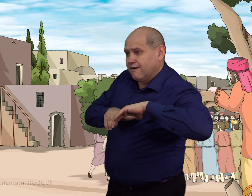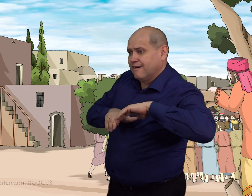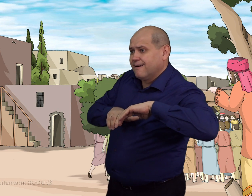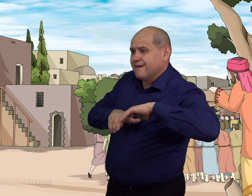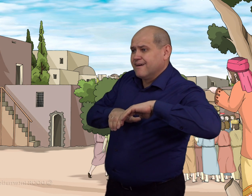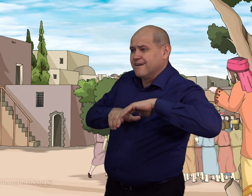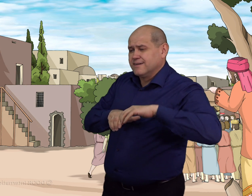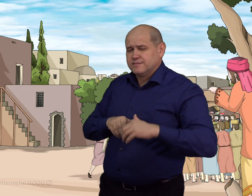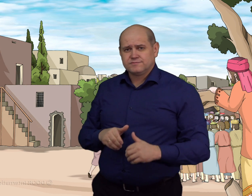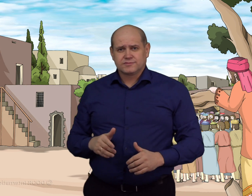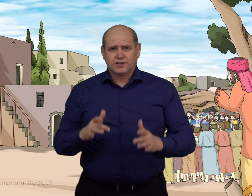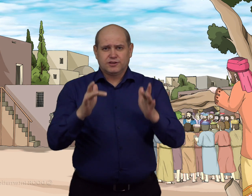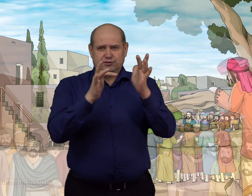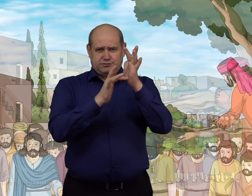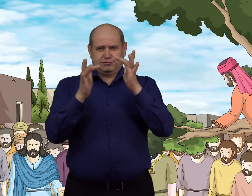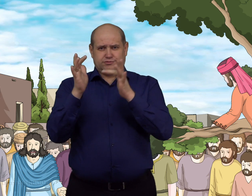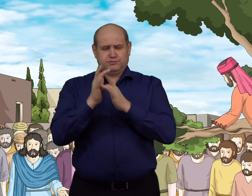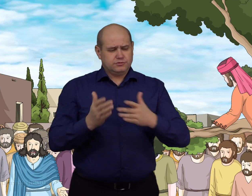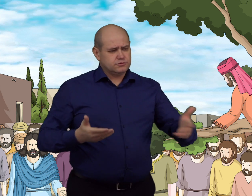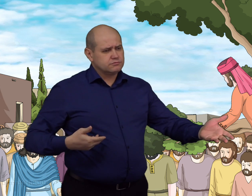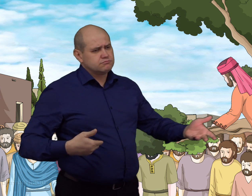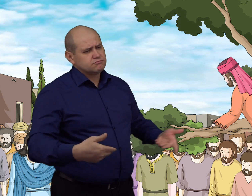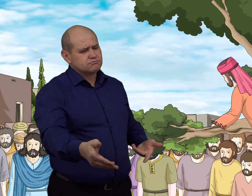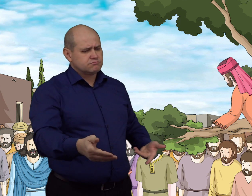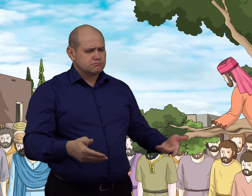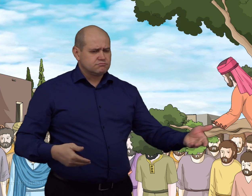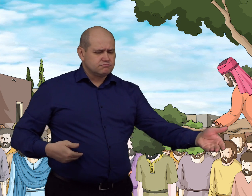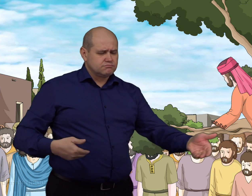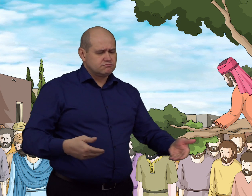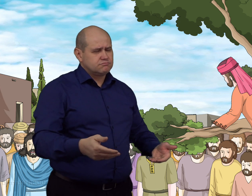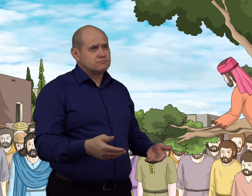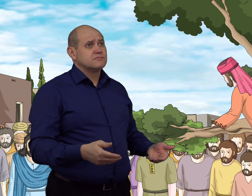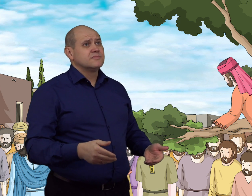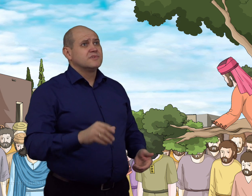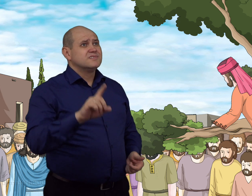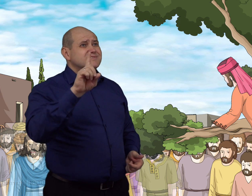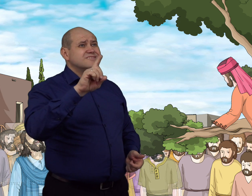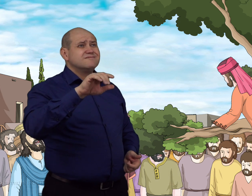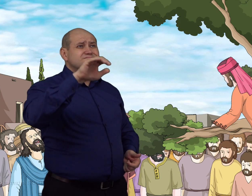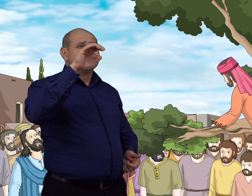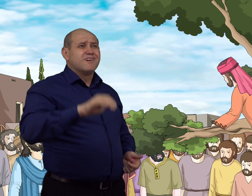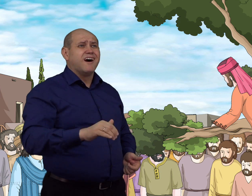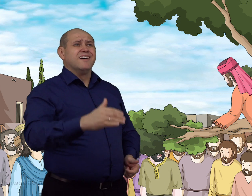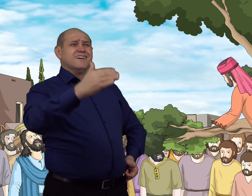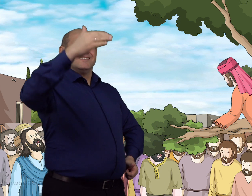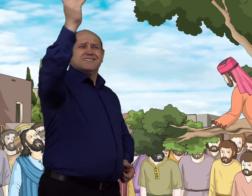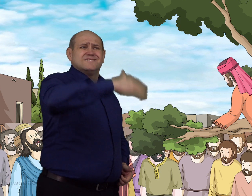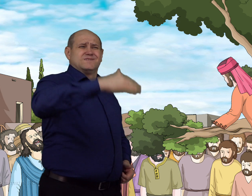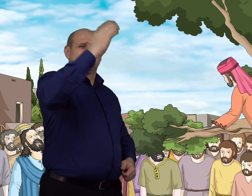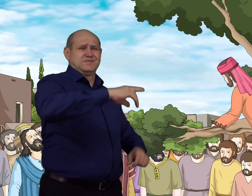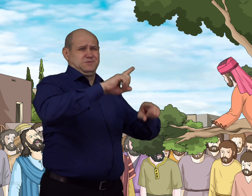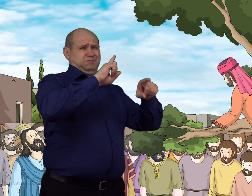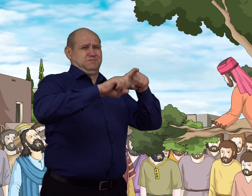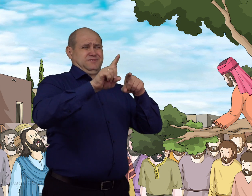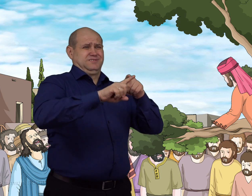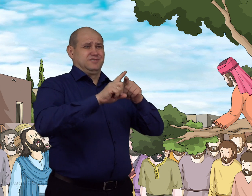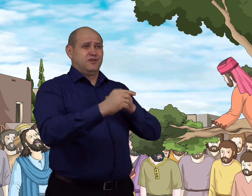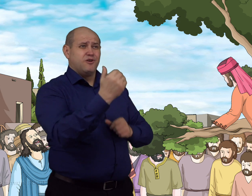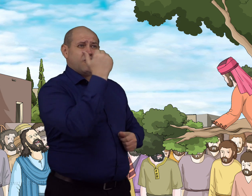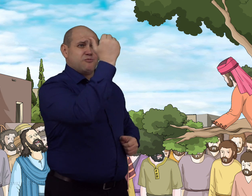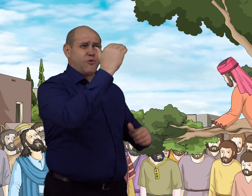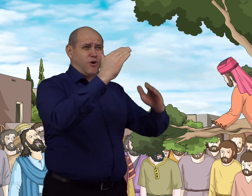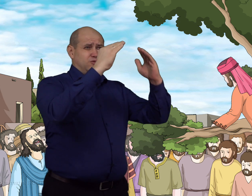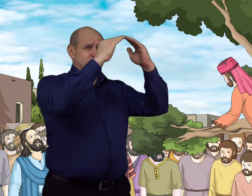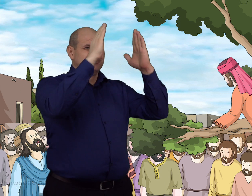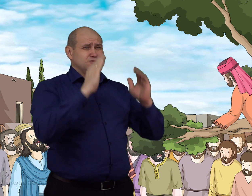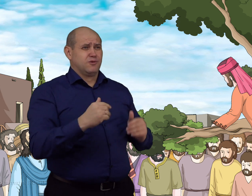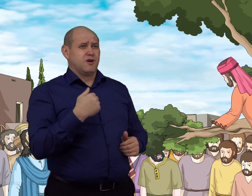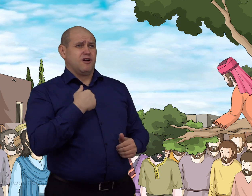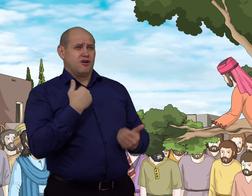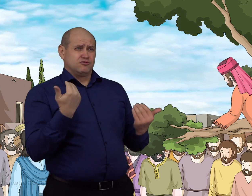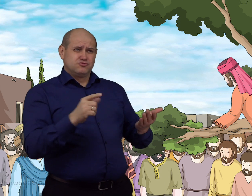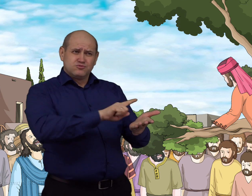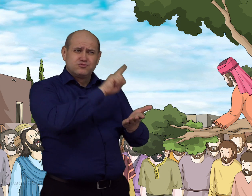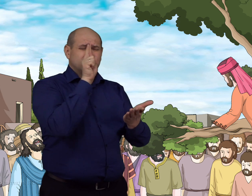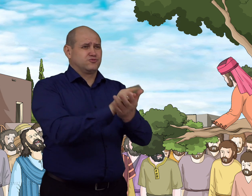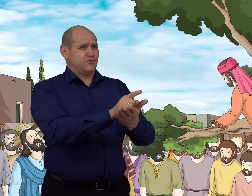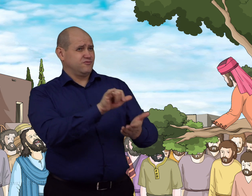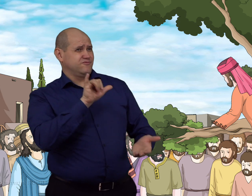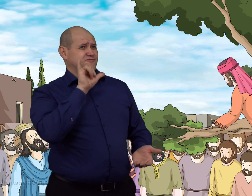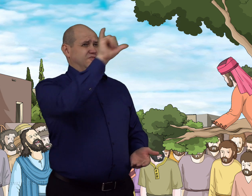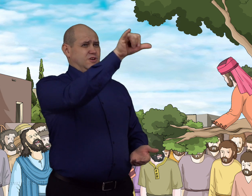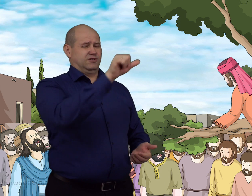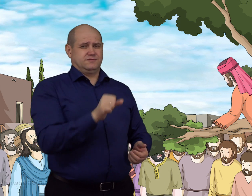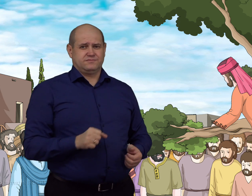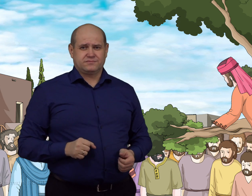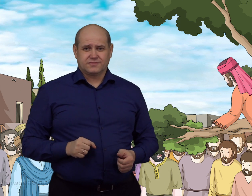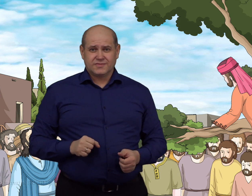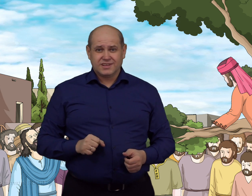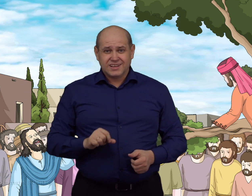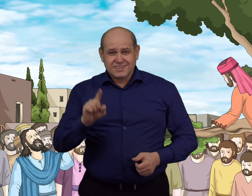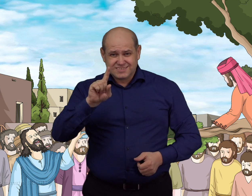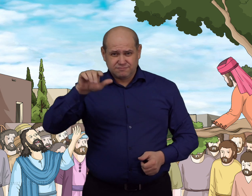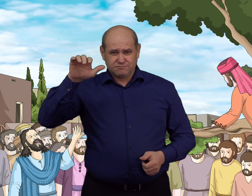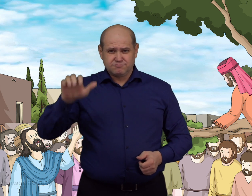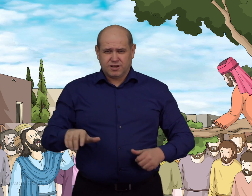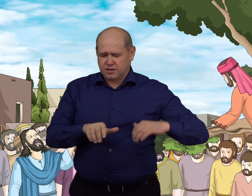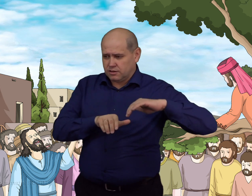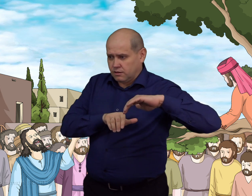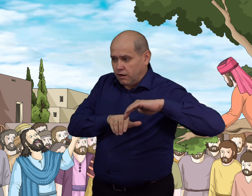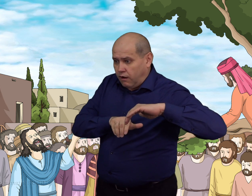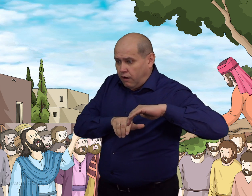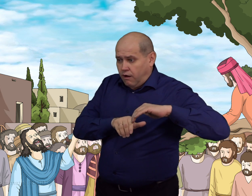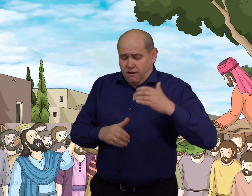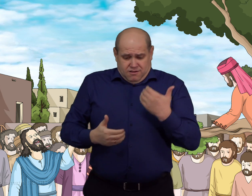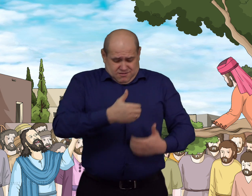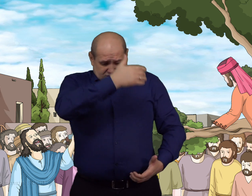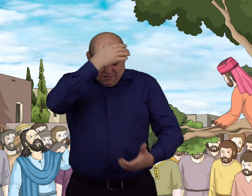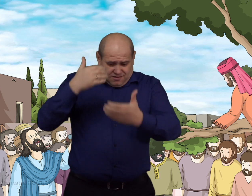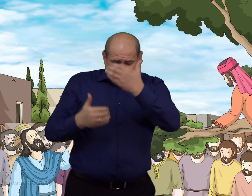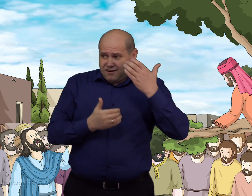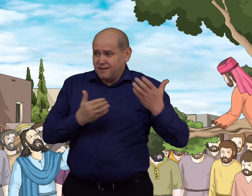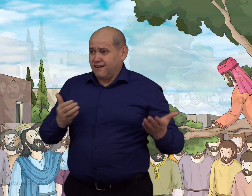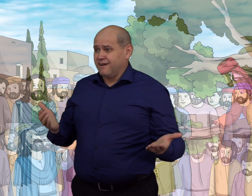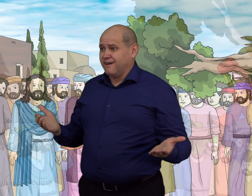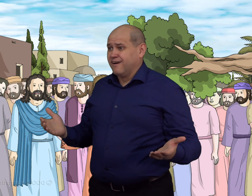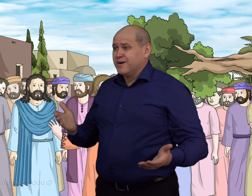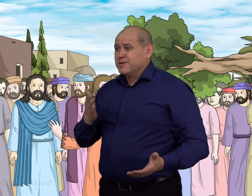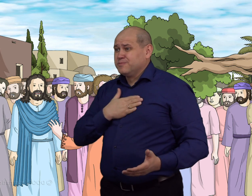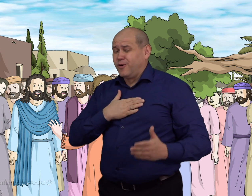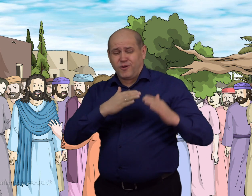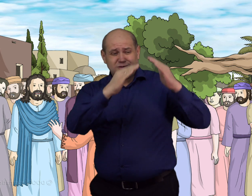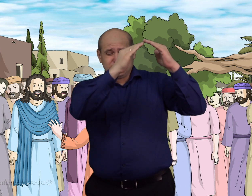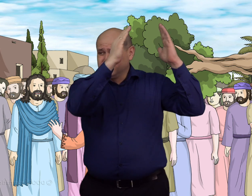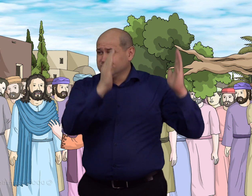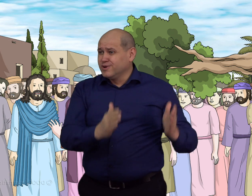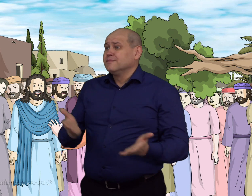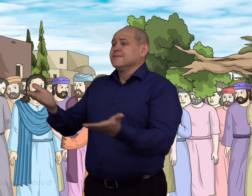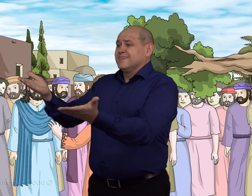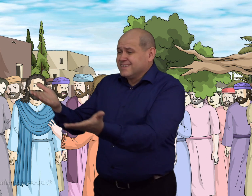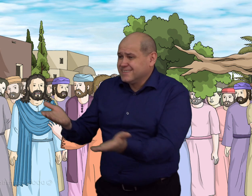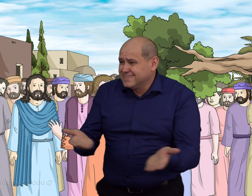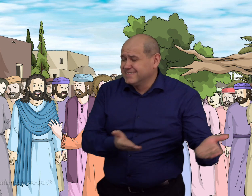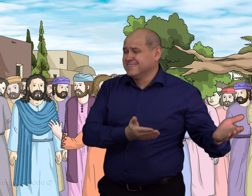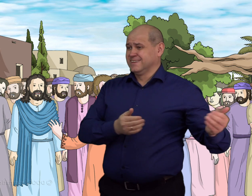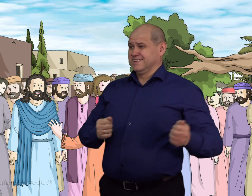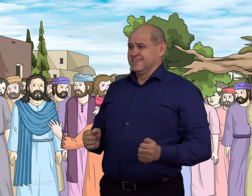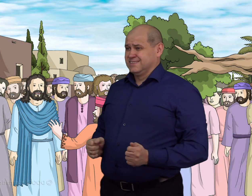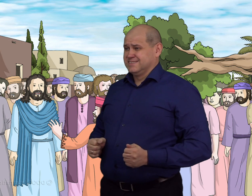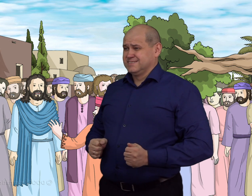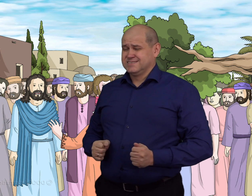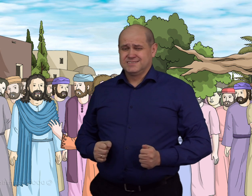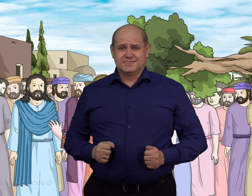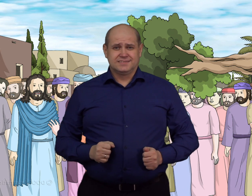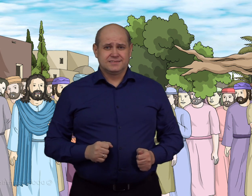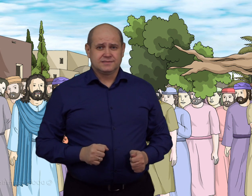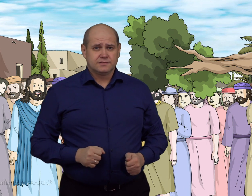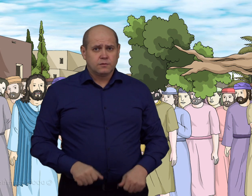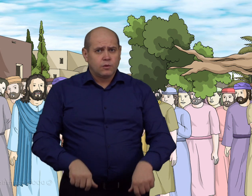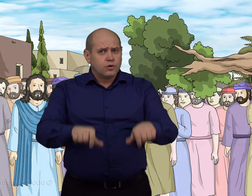When Jesus came to that place, He looked up and said, “Zacchaeus, hurry down, for I must stay at your house today.” So Zacchaeus hurried down and welcomed Him joyfully.